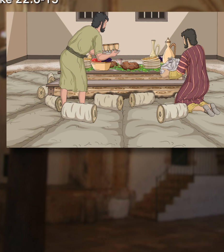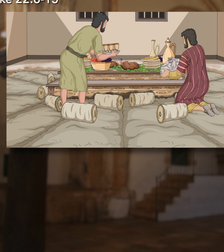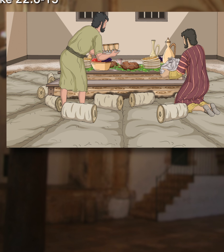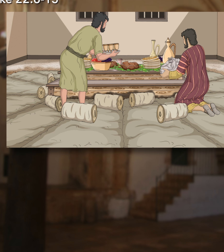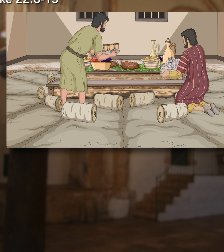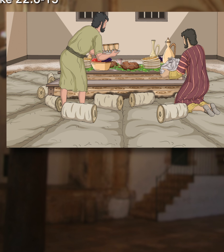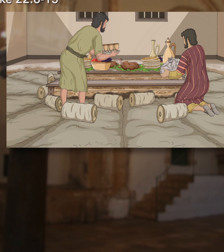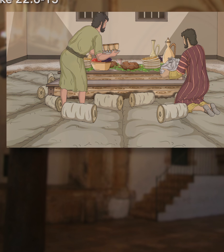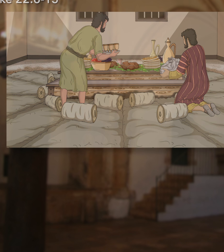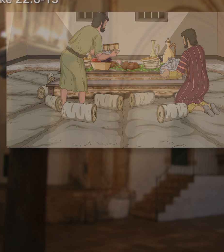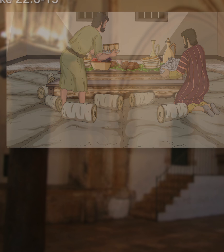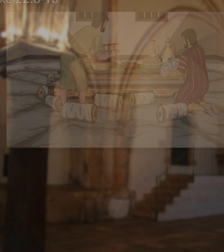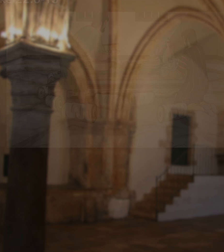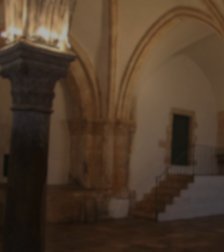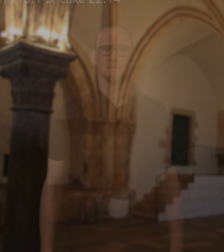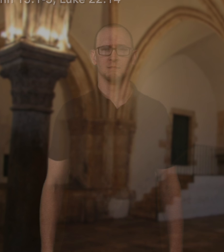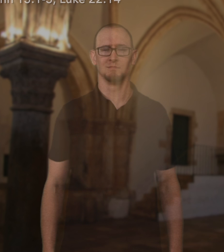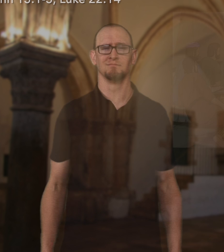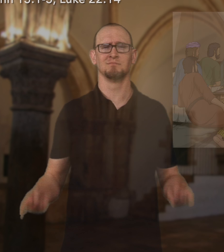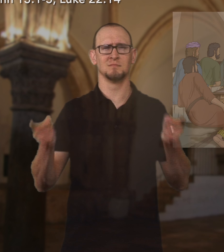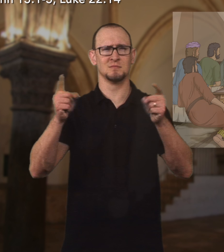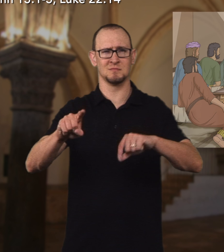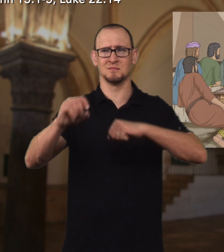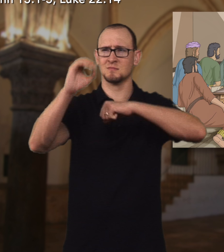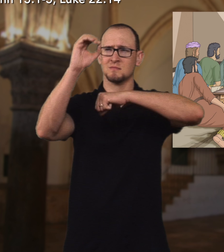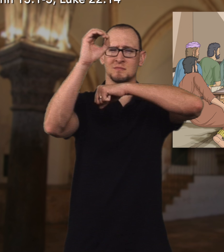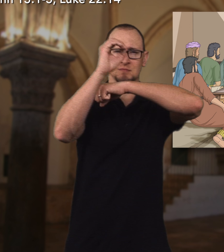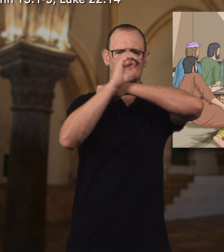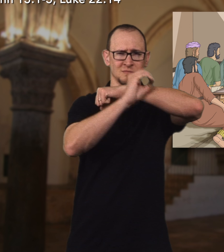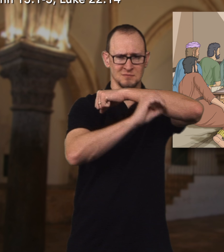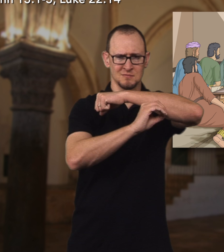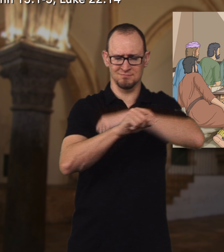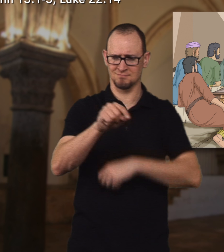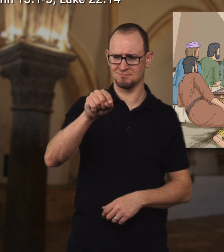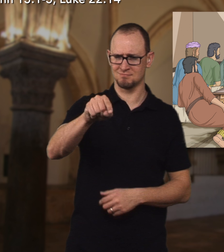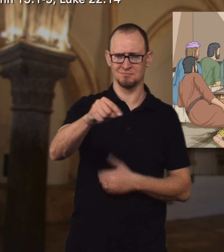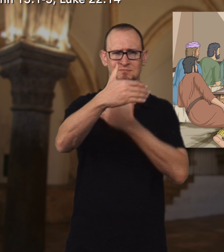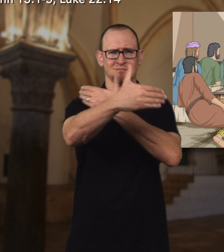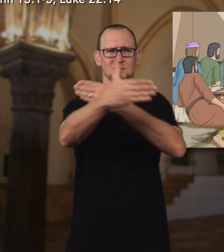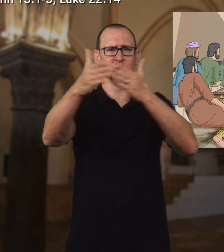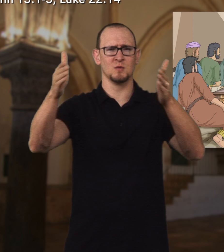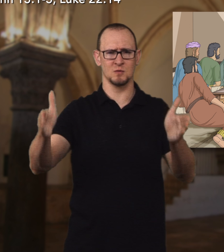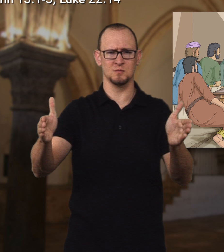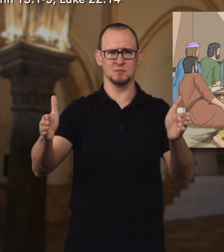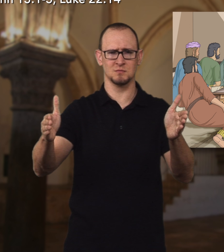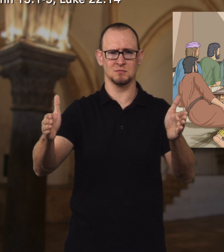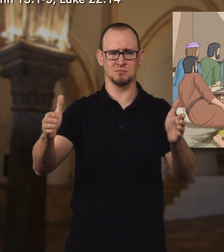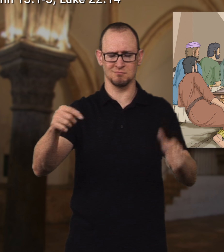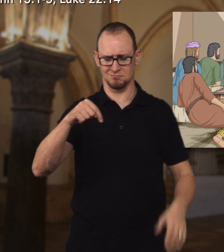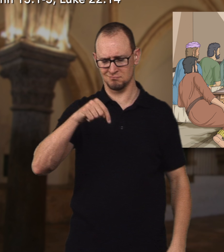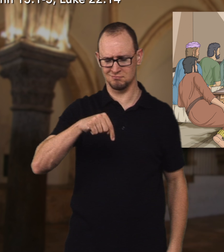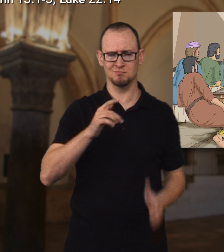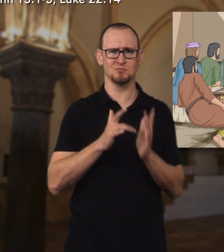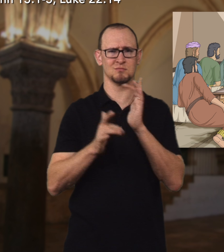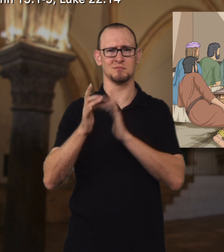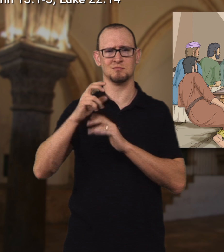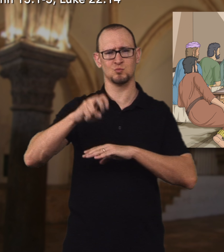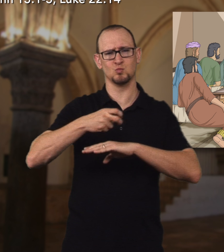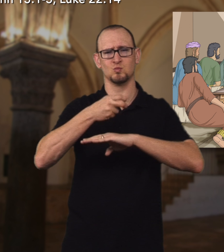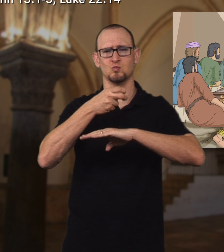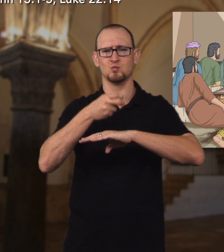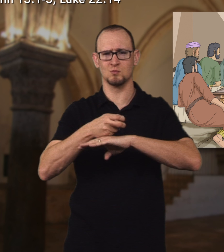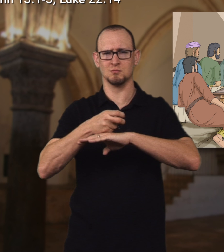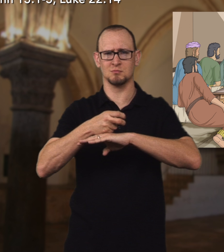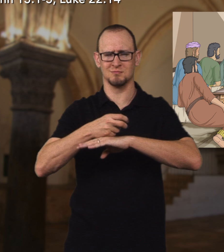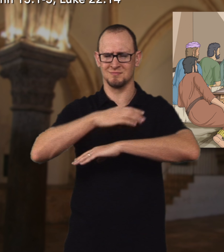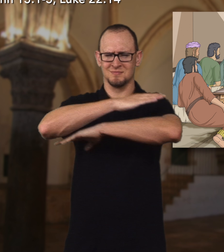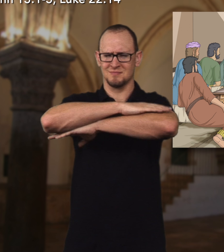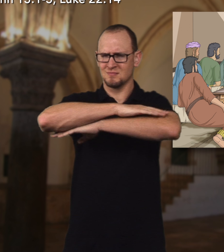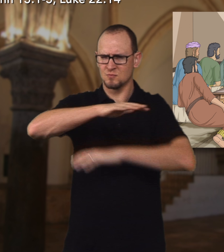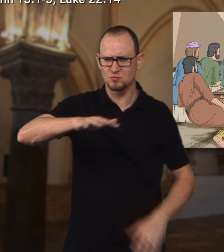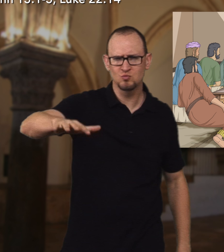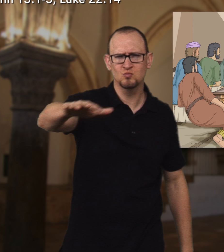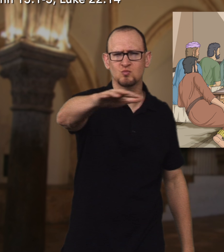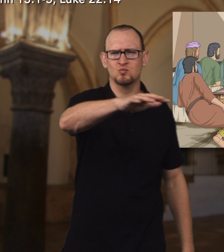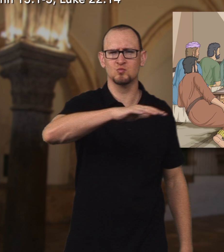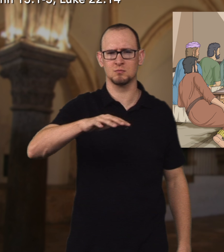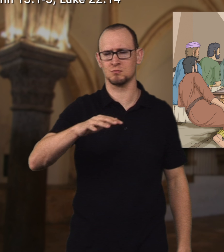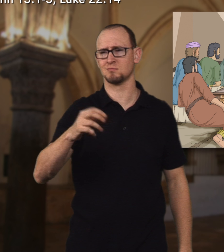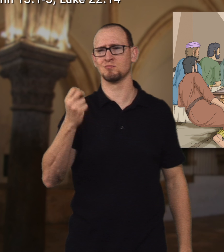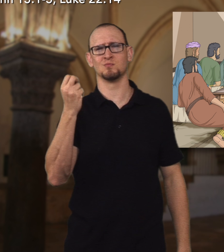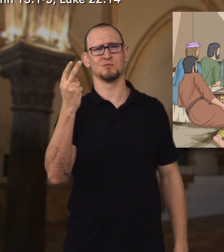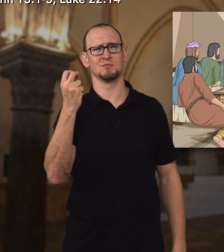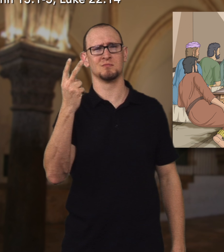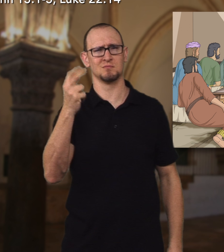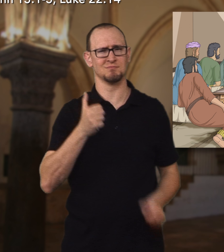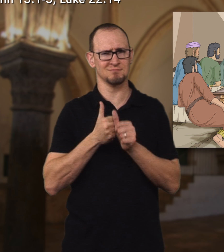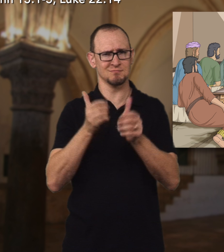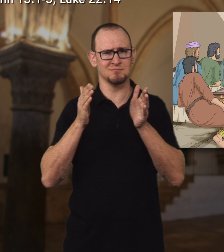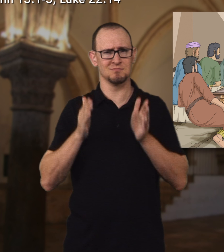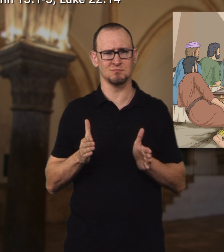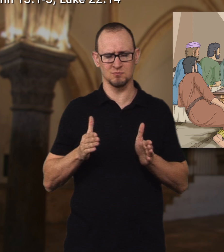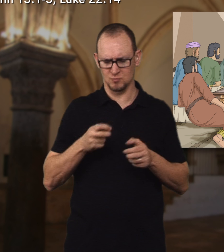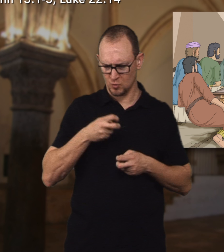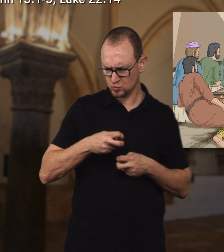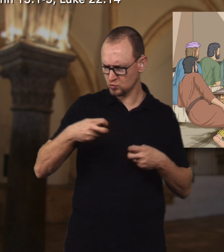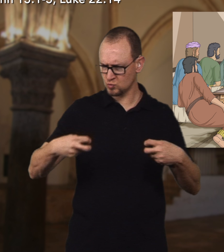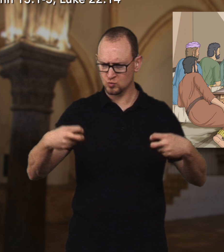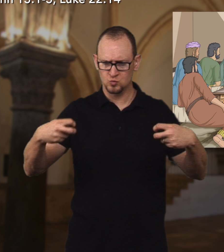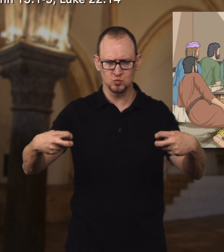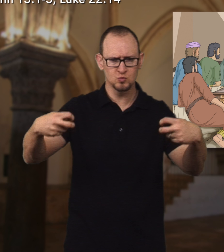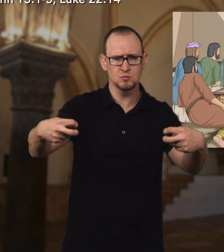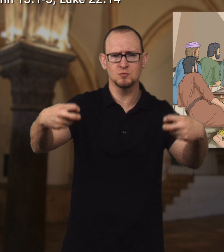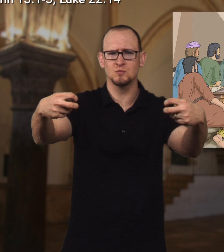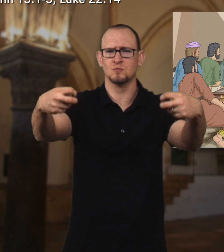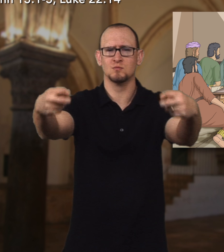When the hour had come, Jesus reclined at the table with His apostles.